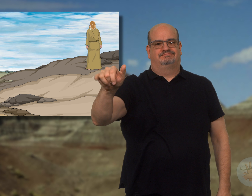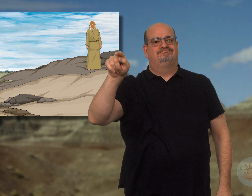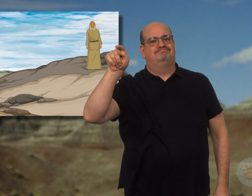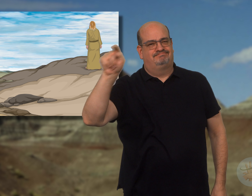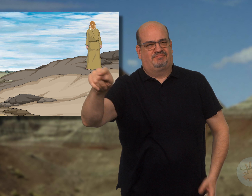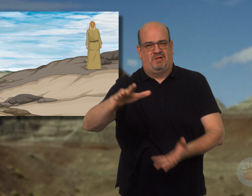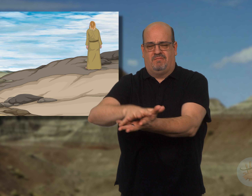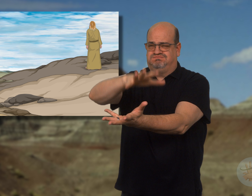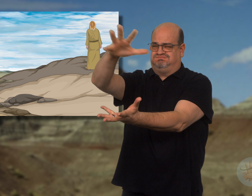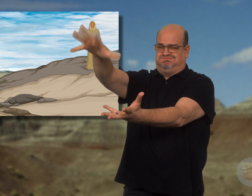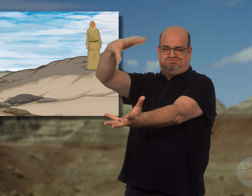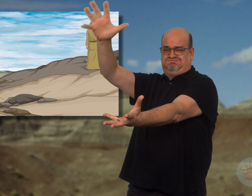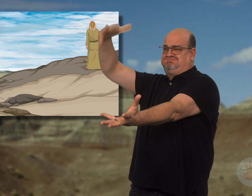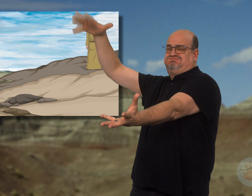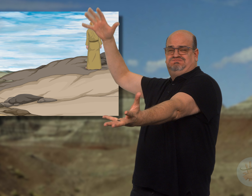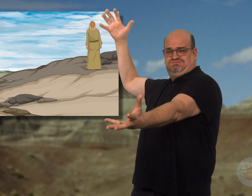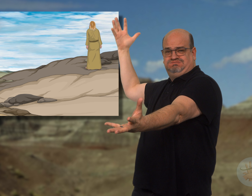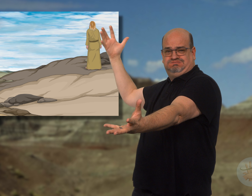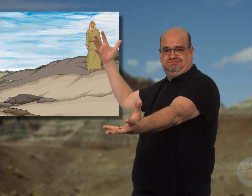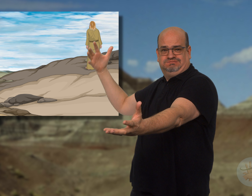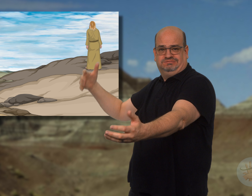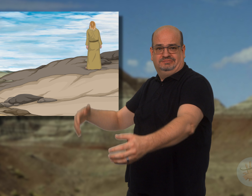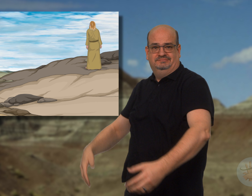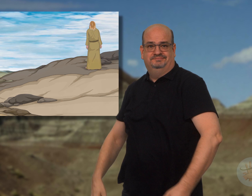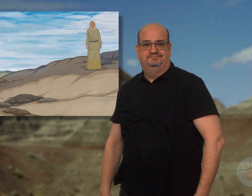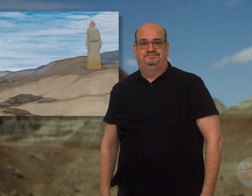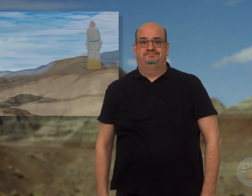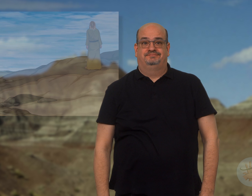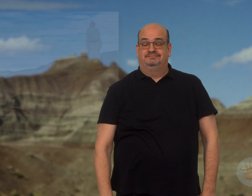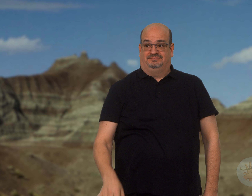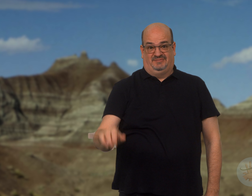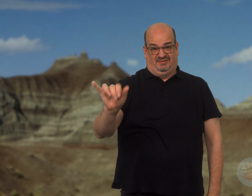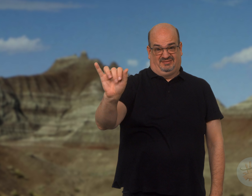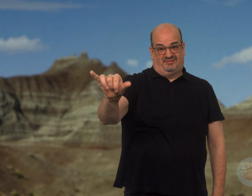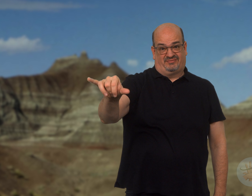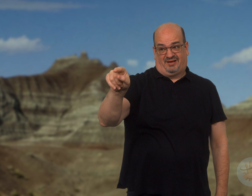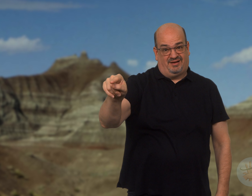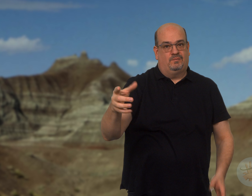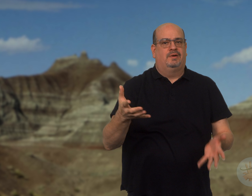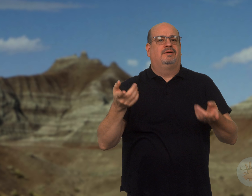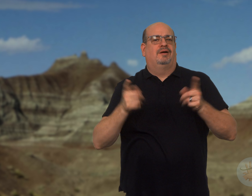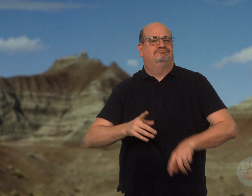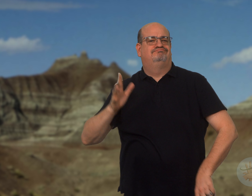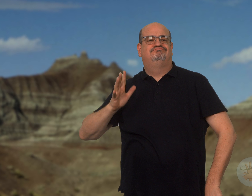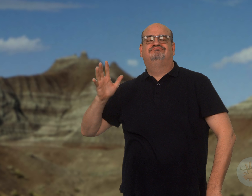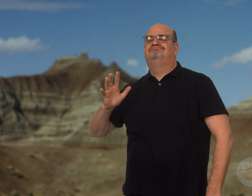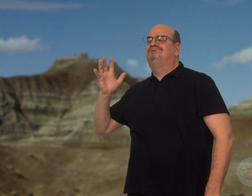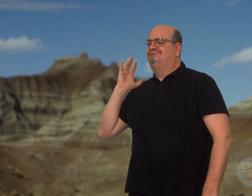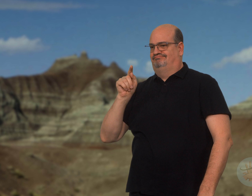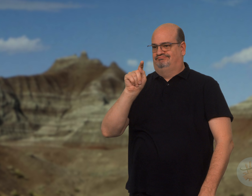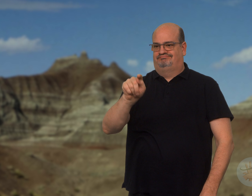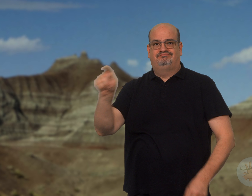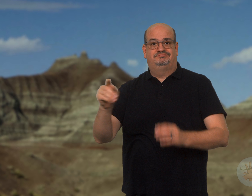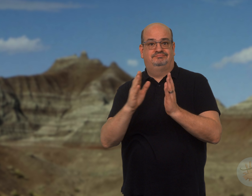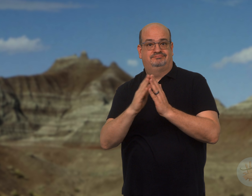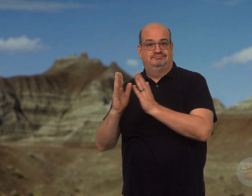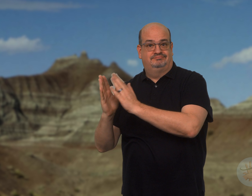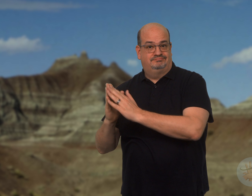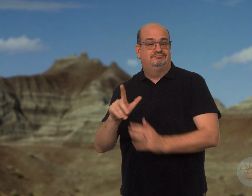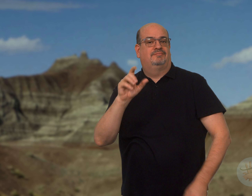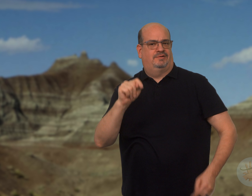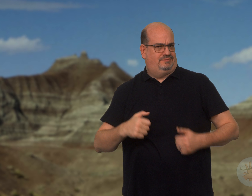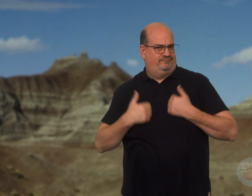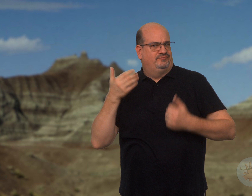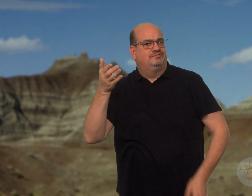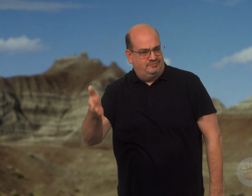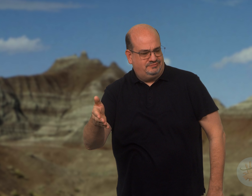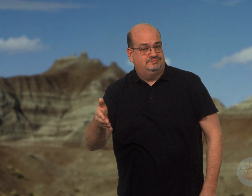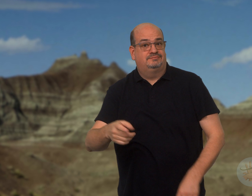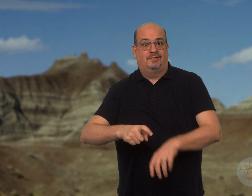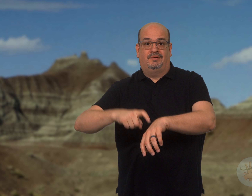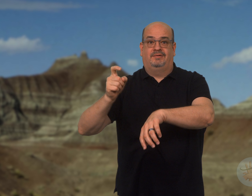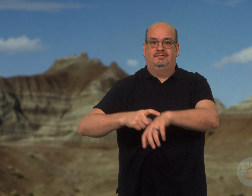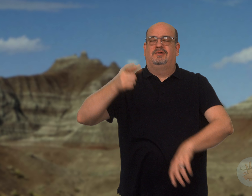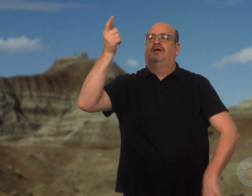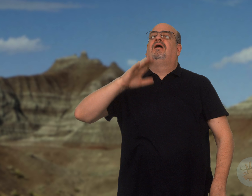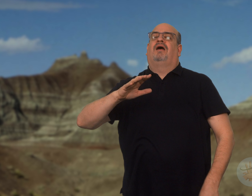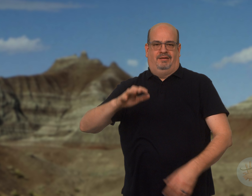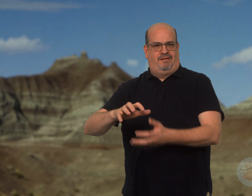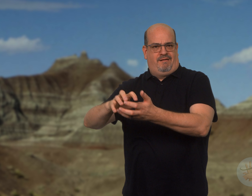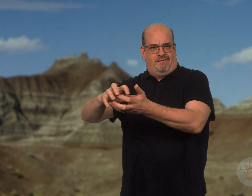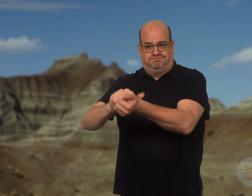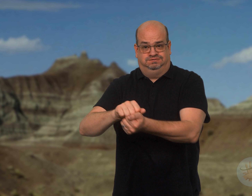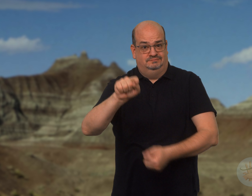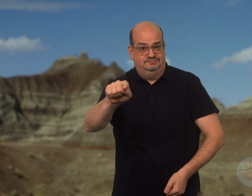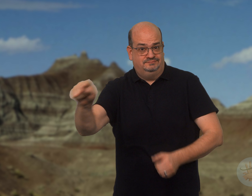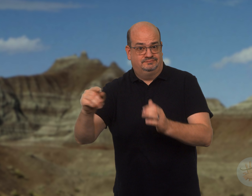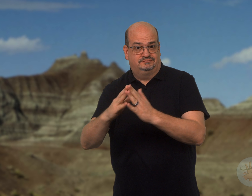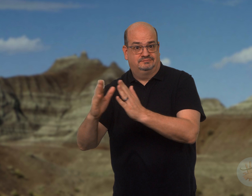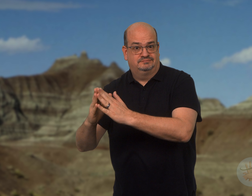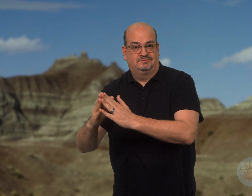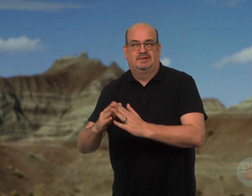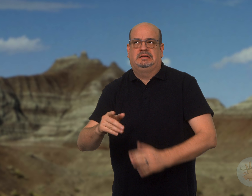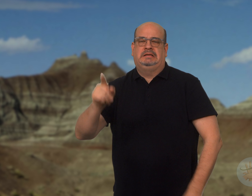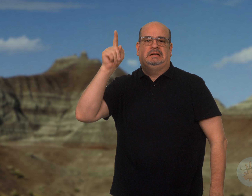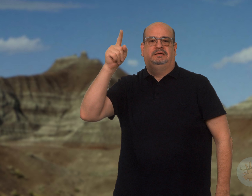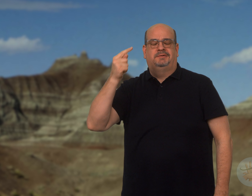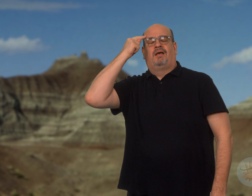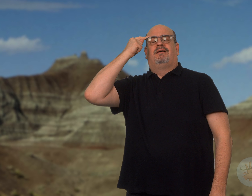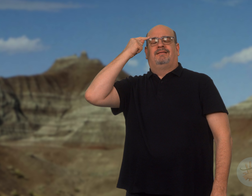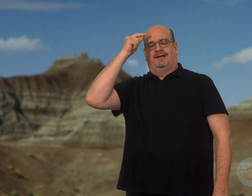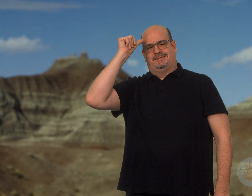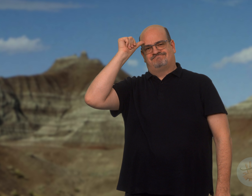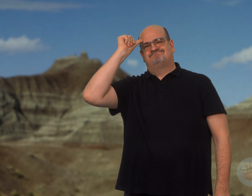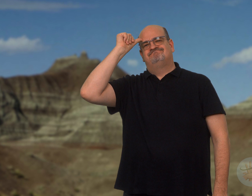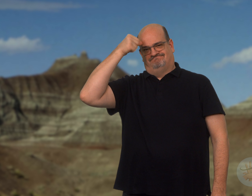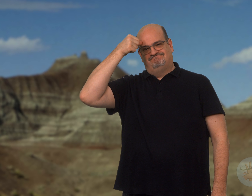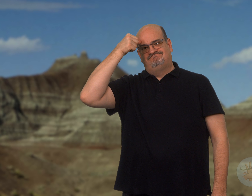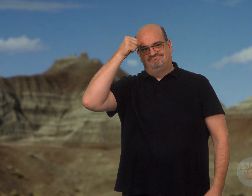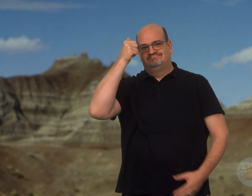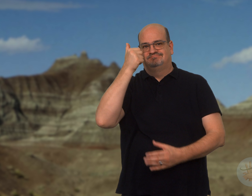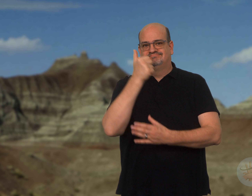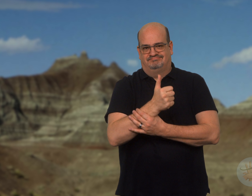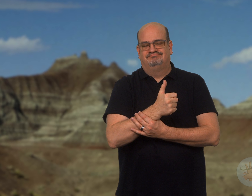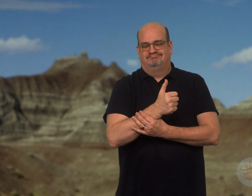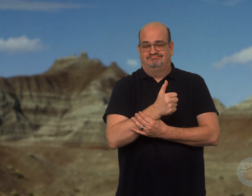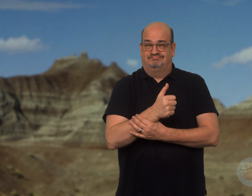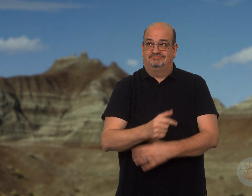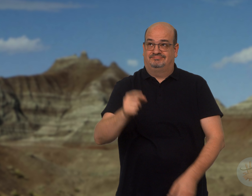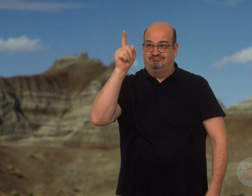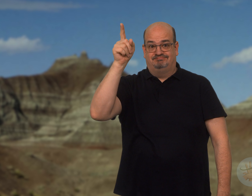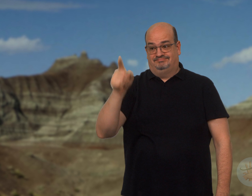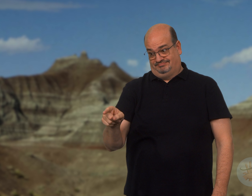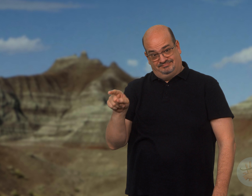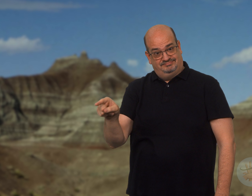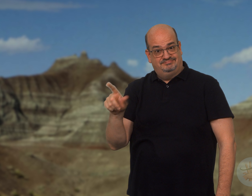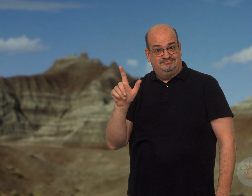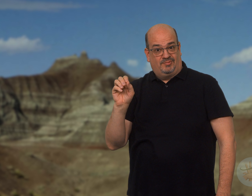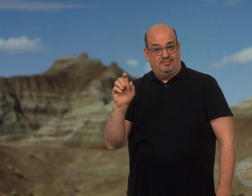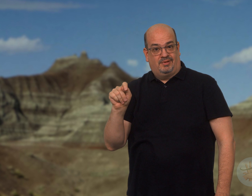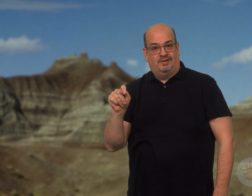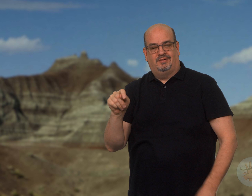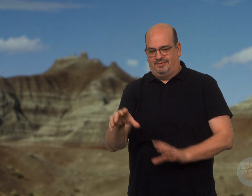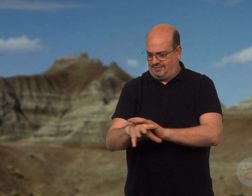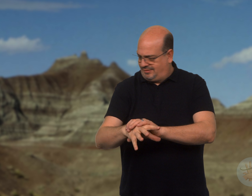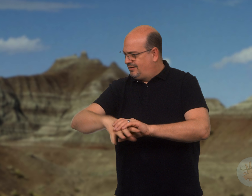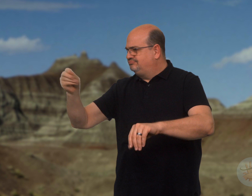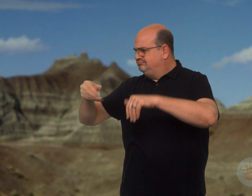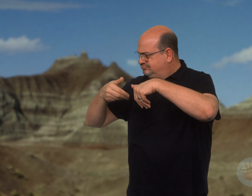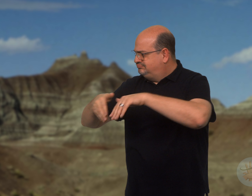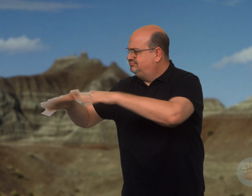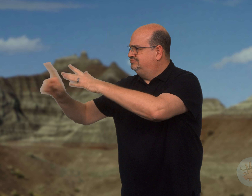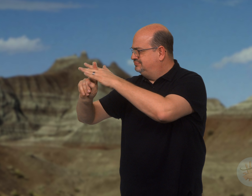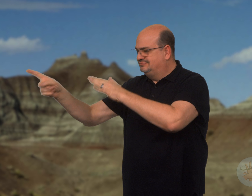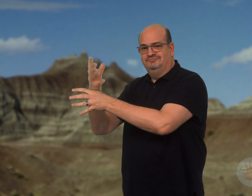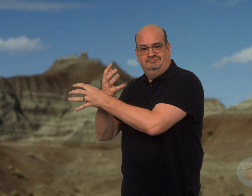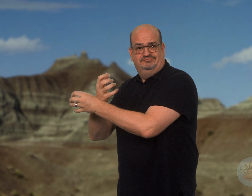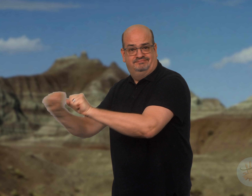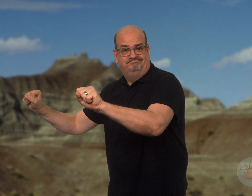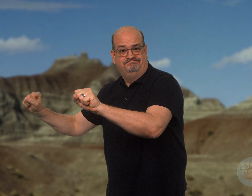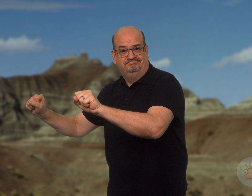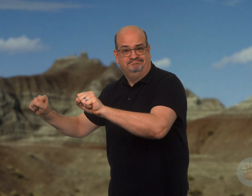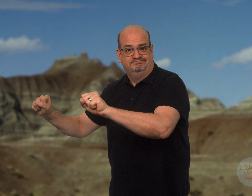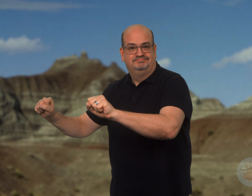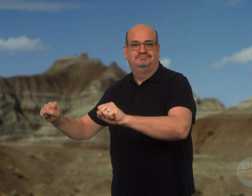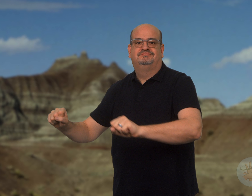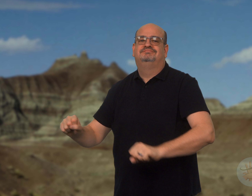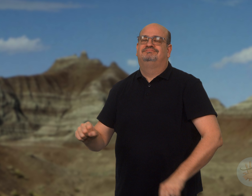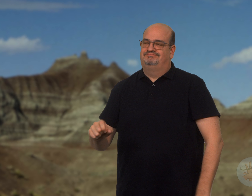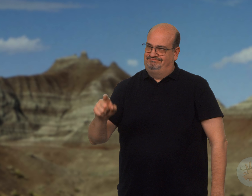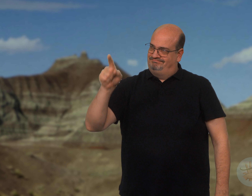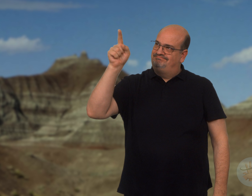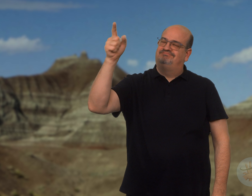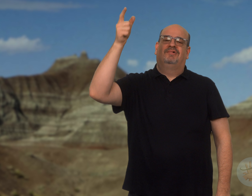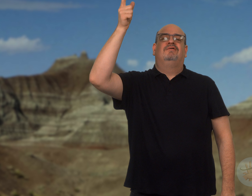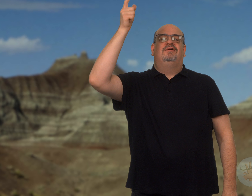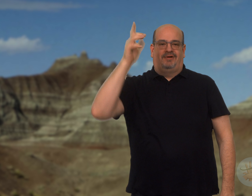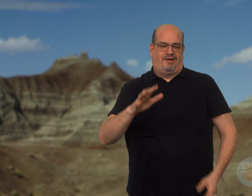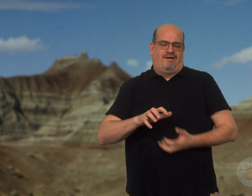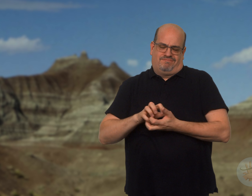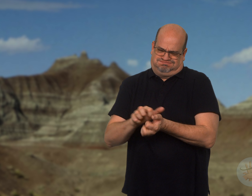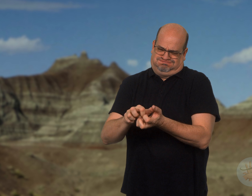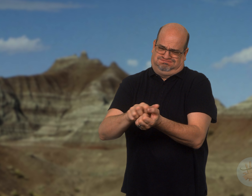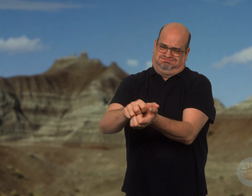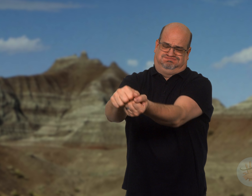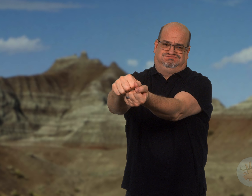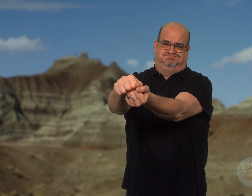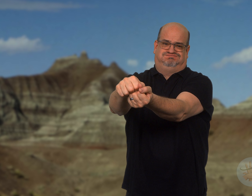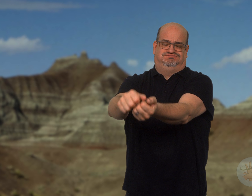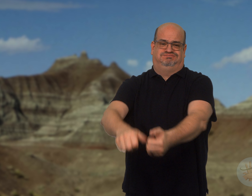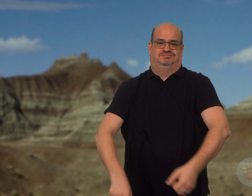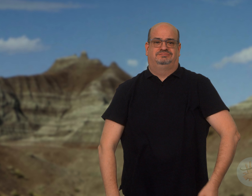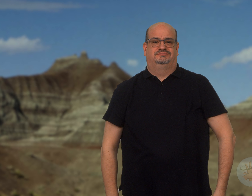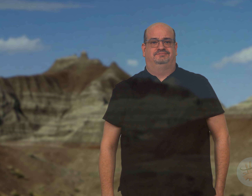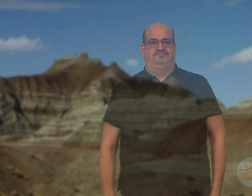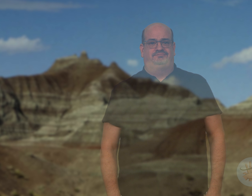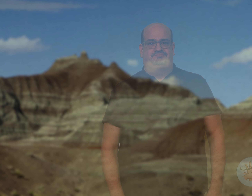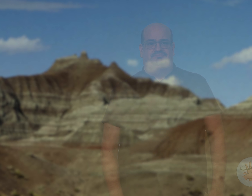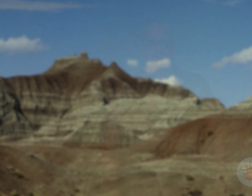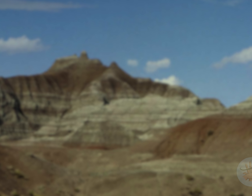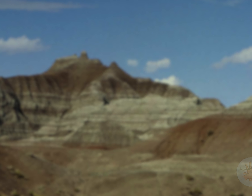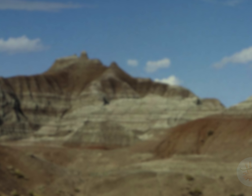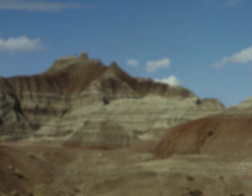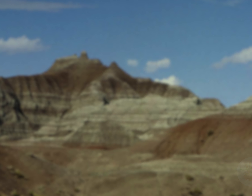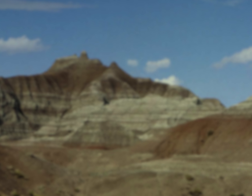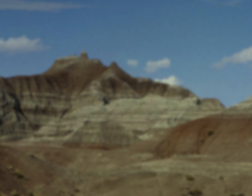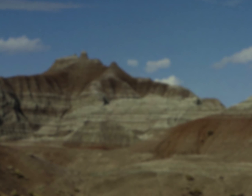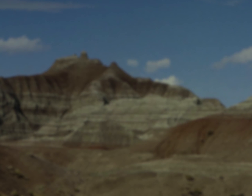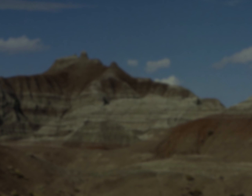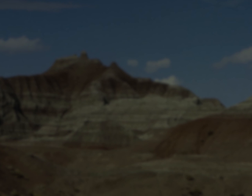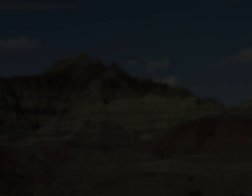So when God destroyed the cities of the plain, He remembered Abraham, and He brought Lot out of the catastrophe that destroyed the cities where he had lived.